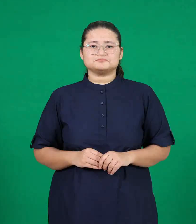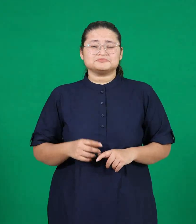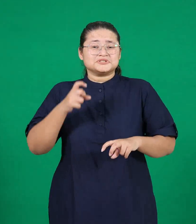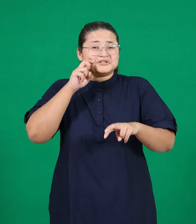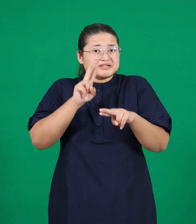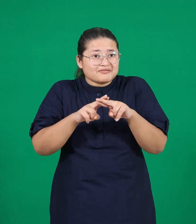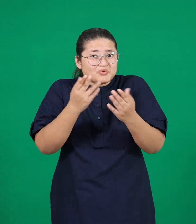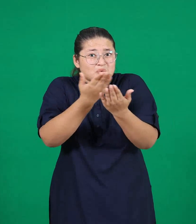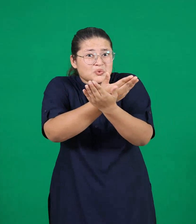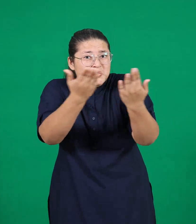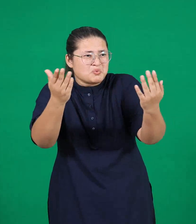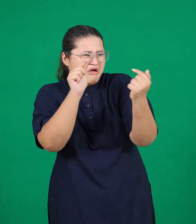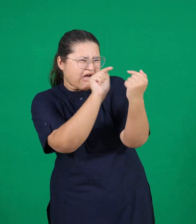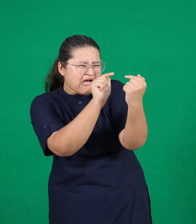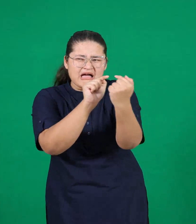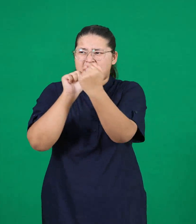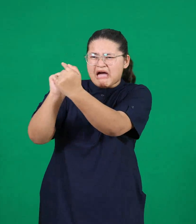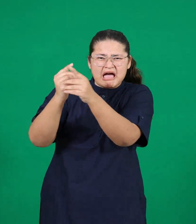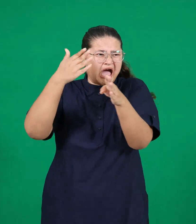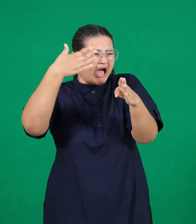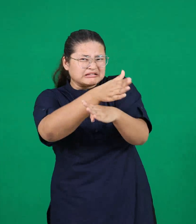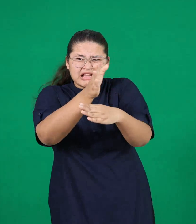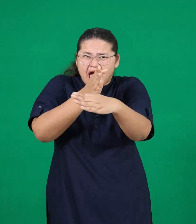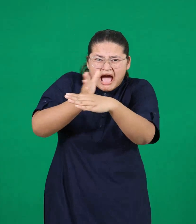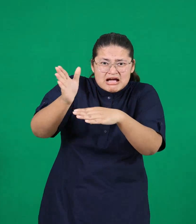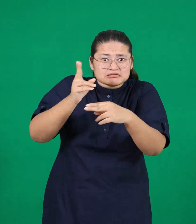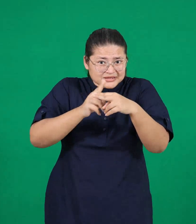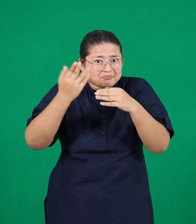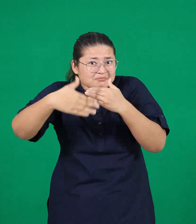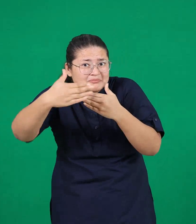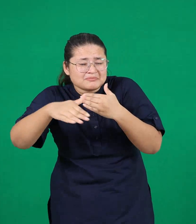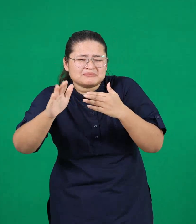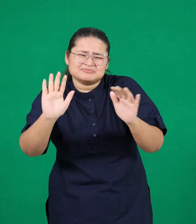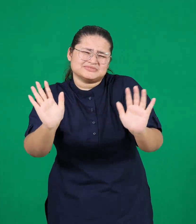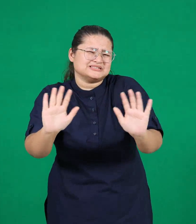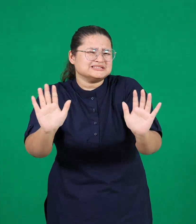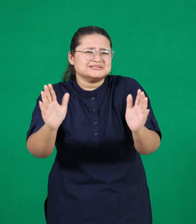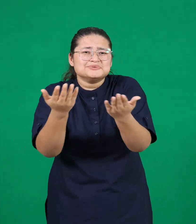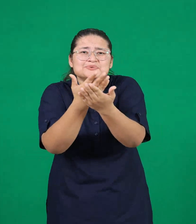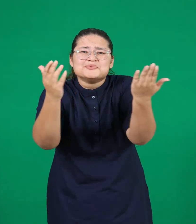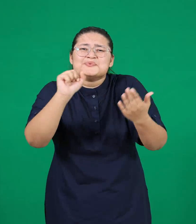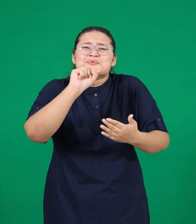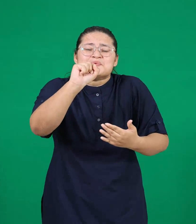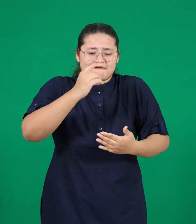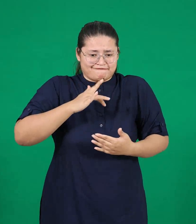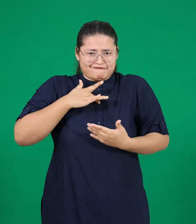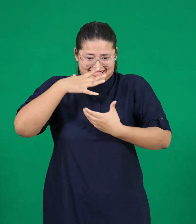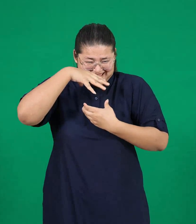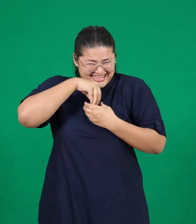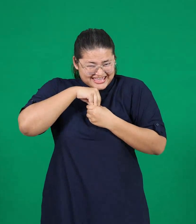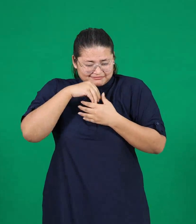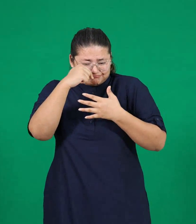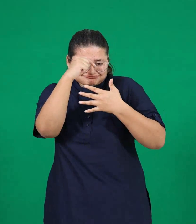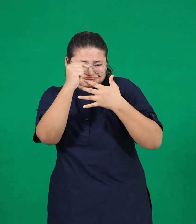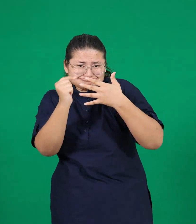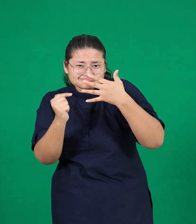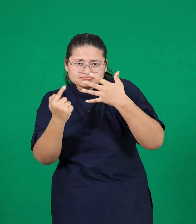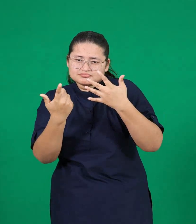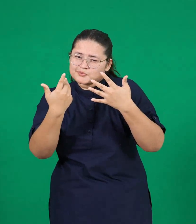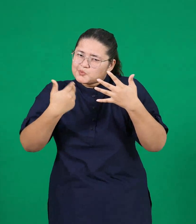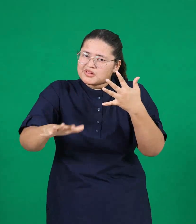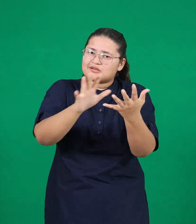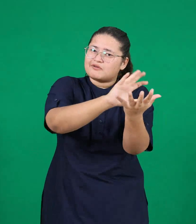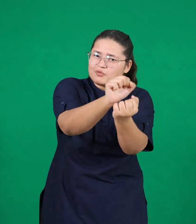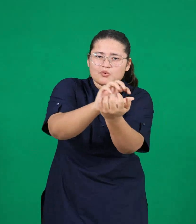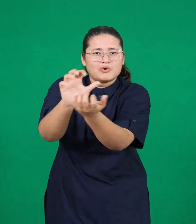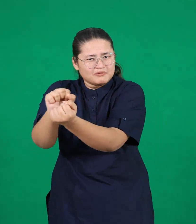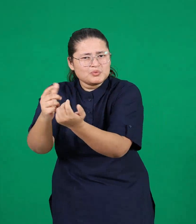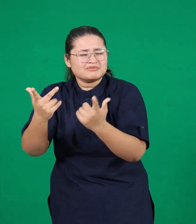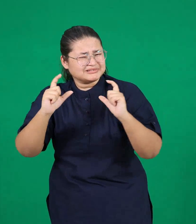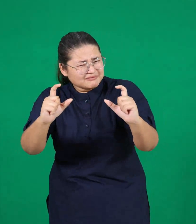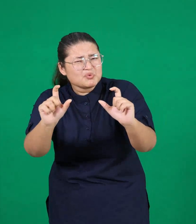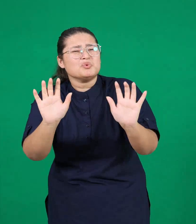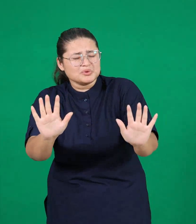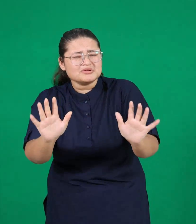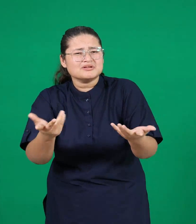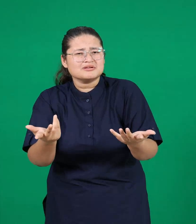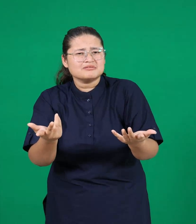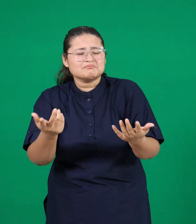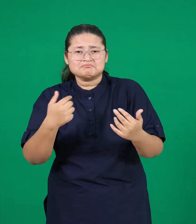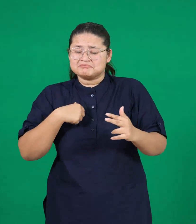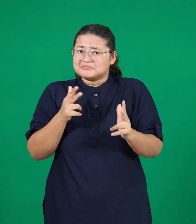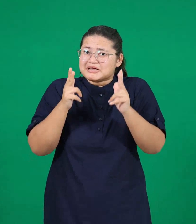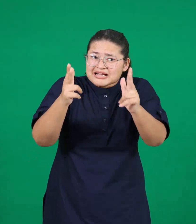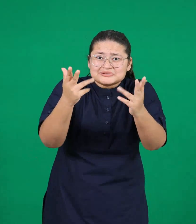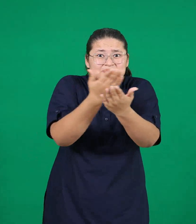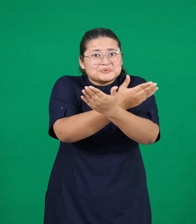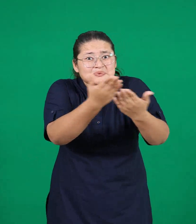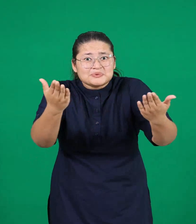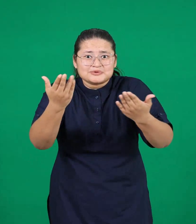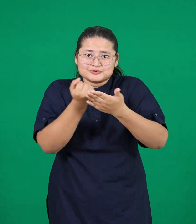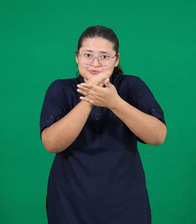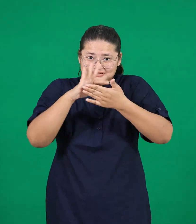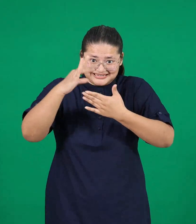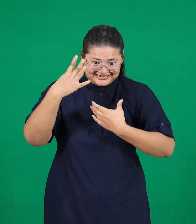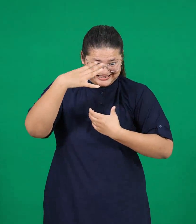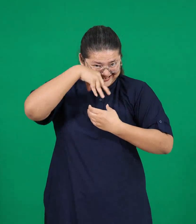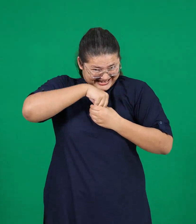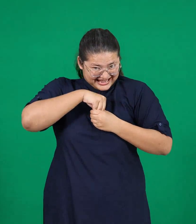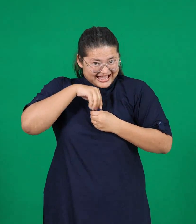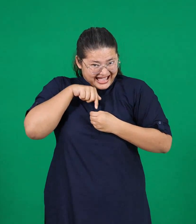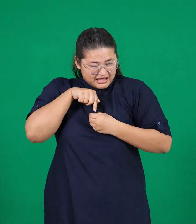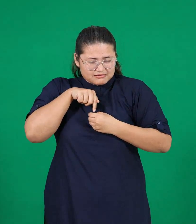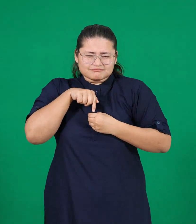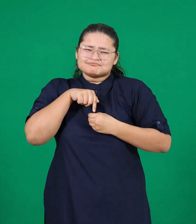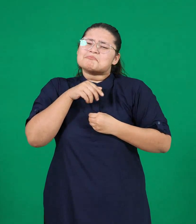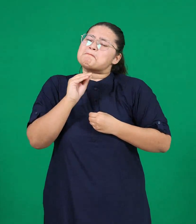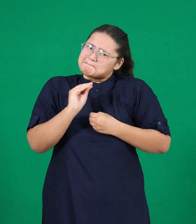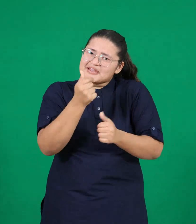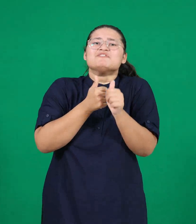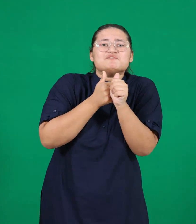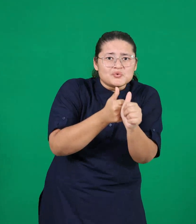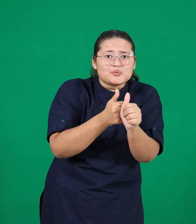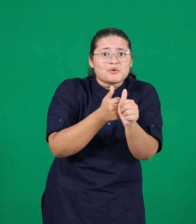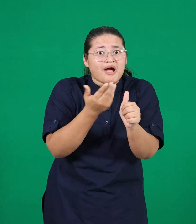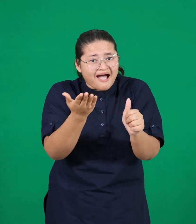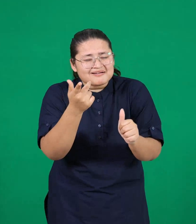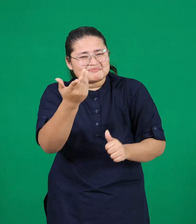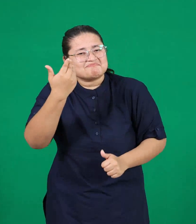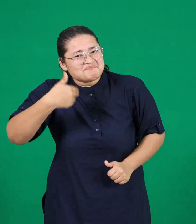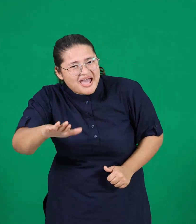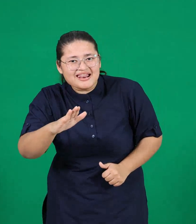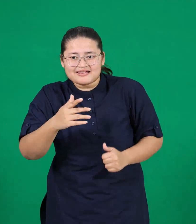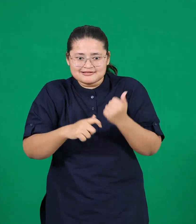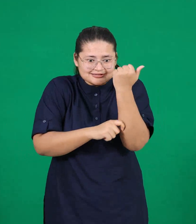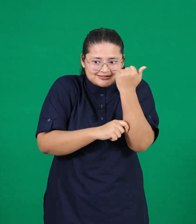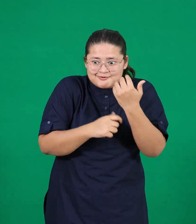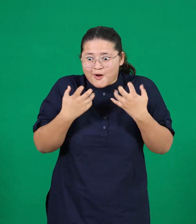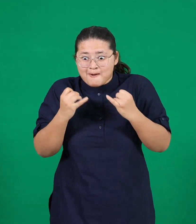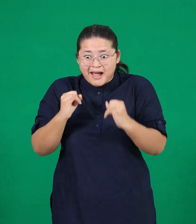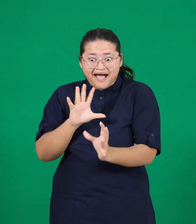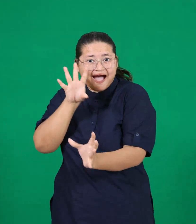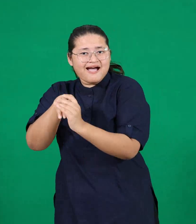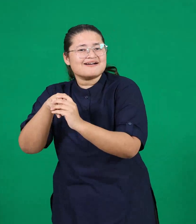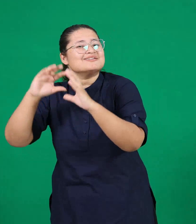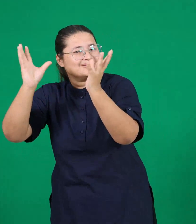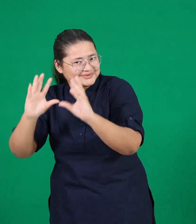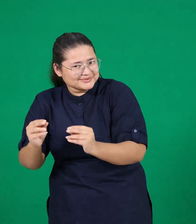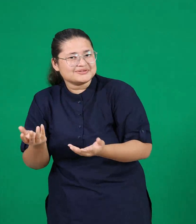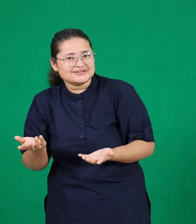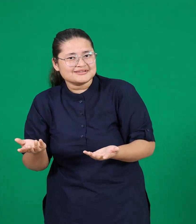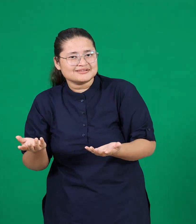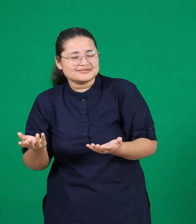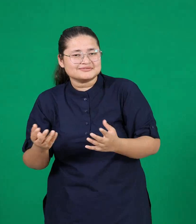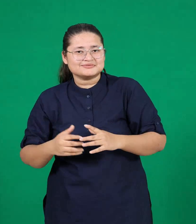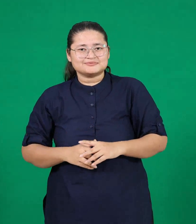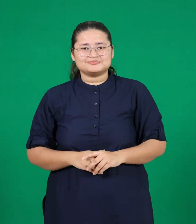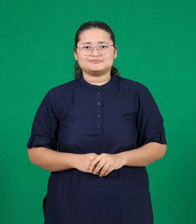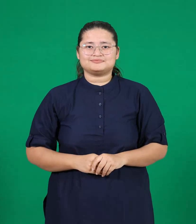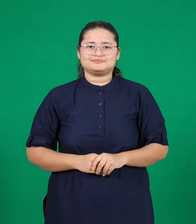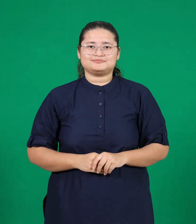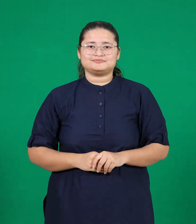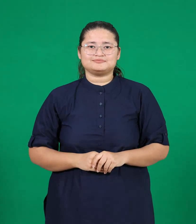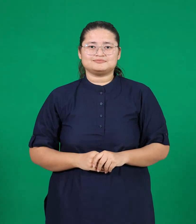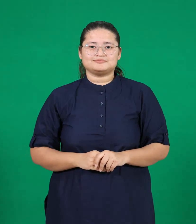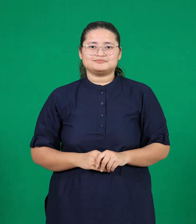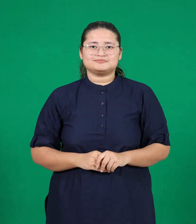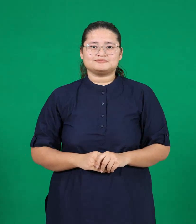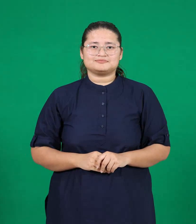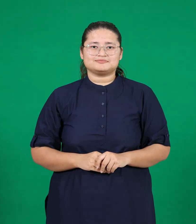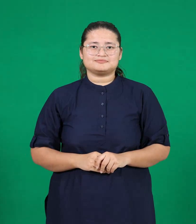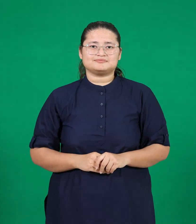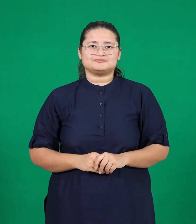But if you keep on biting and devouring one another, watch out, or you will be consumed by one another. So I say, walk by the Spirit, and you will not gratify the desires of the flesh.